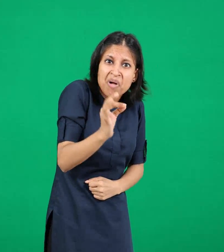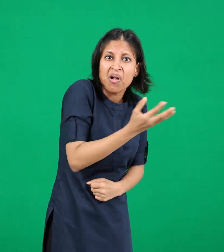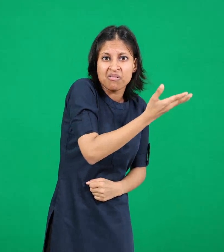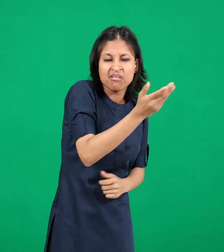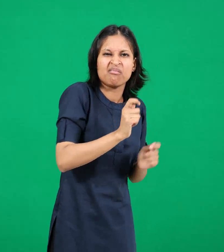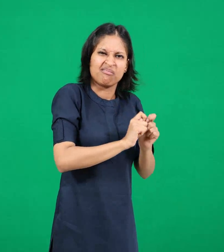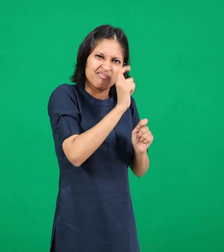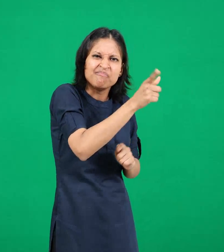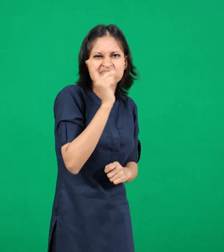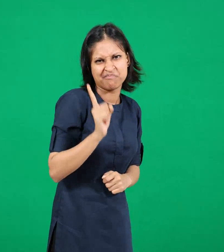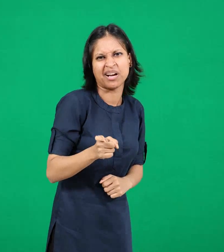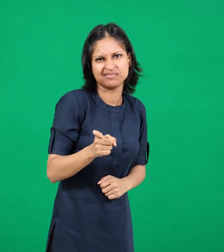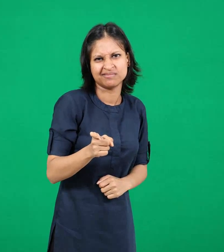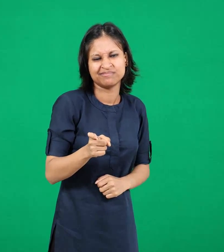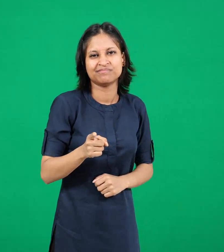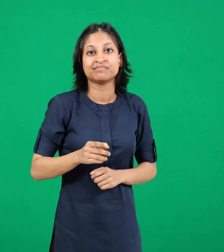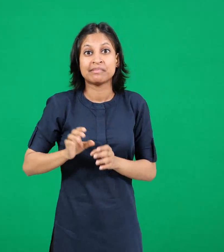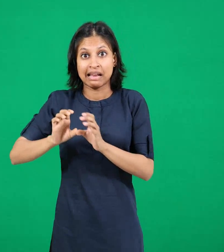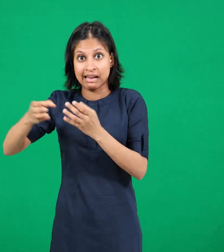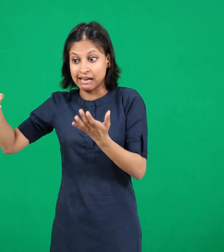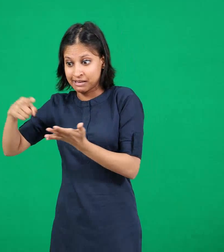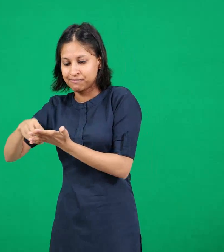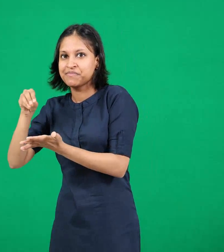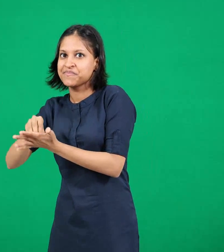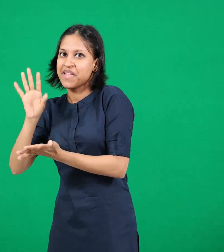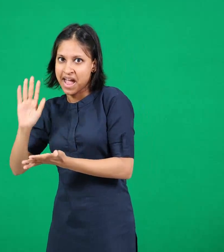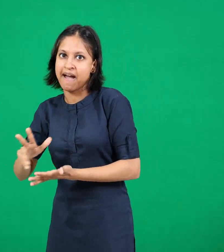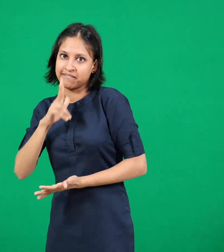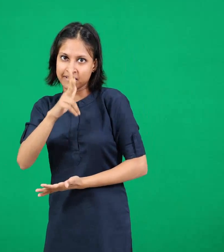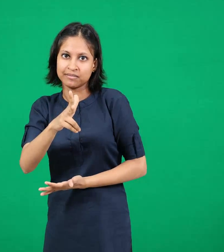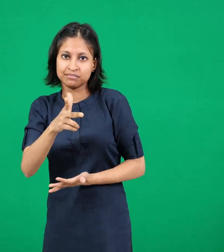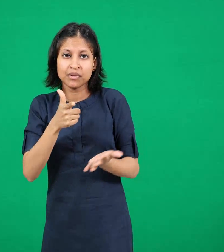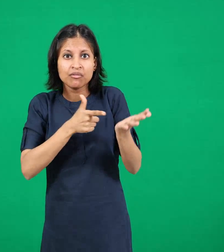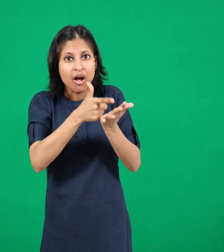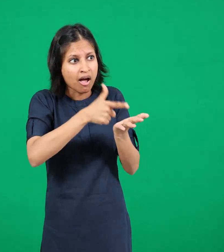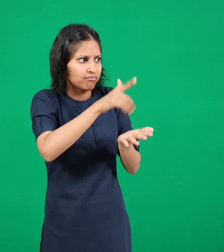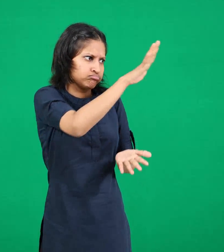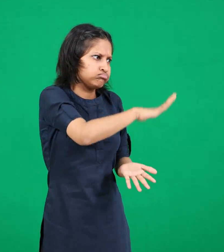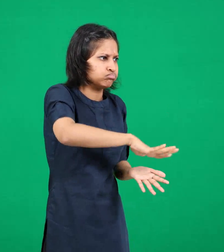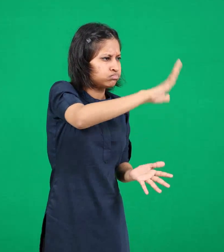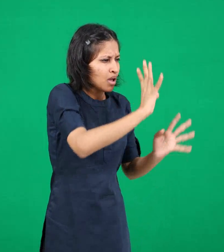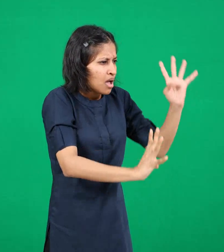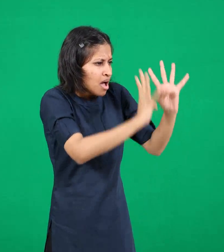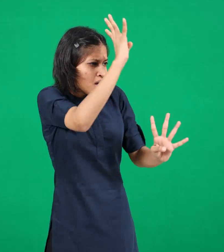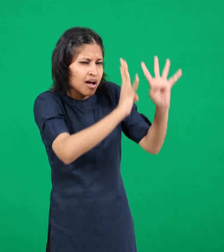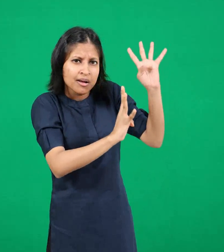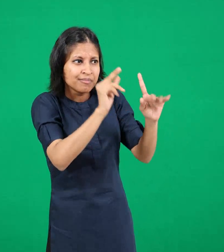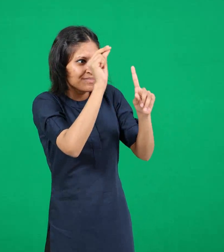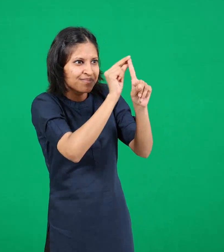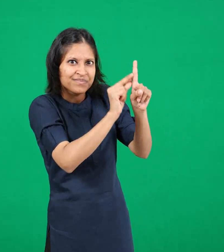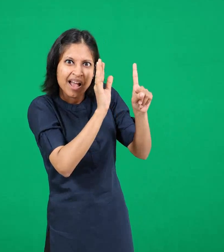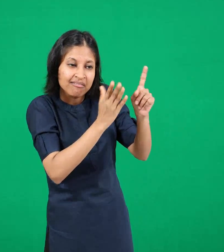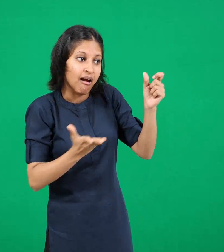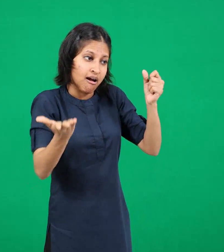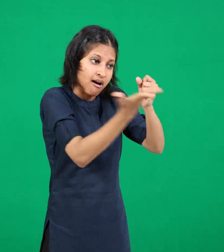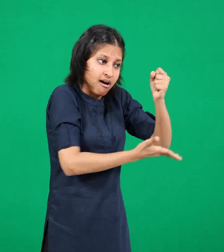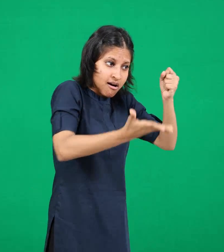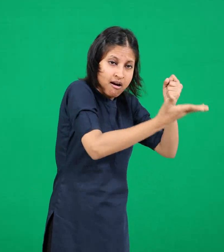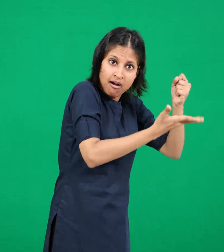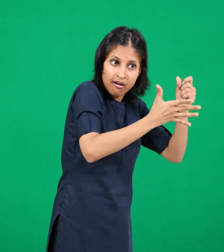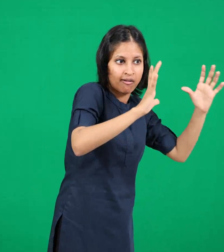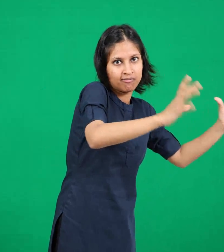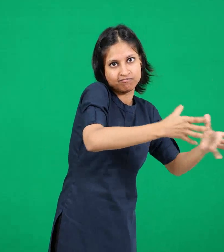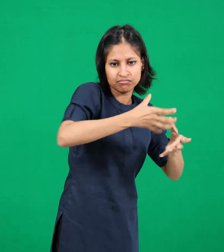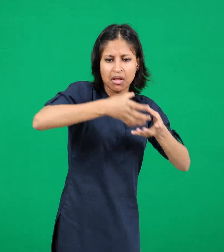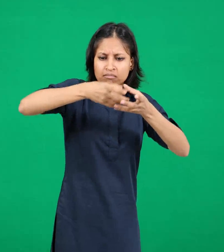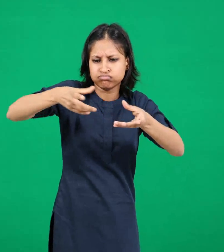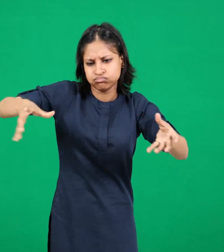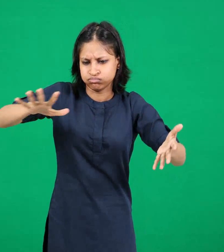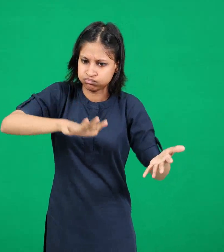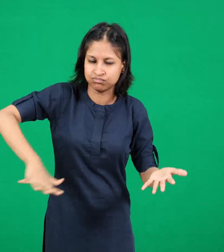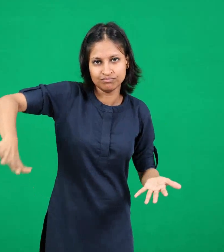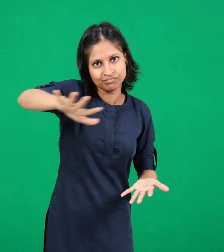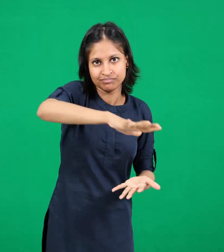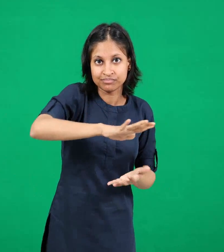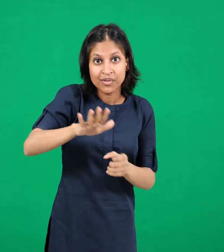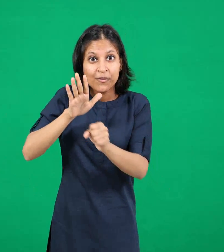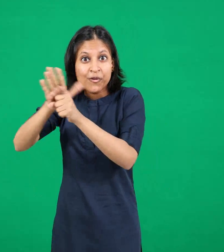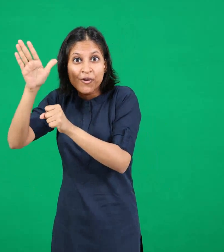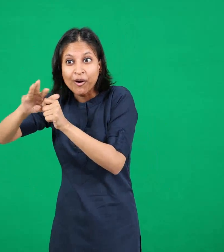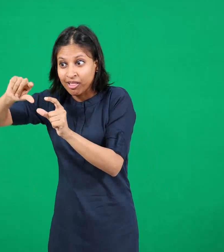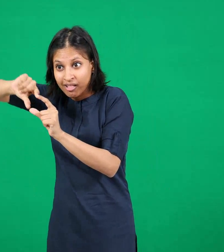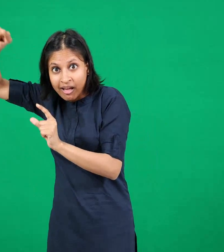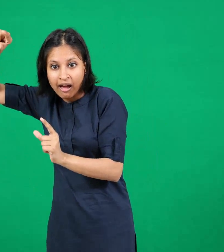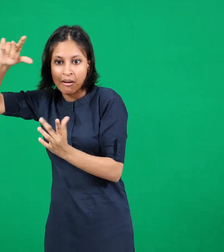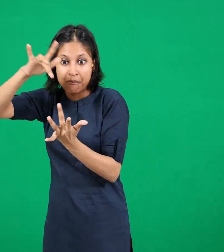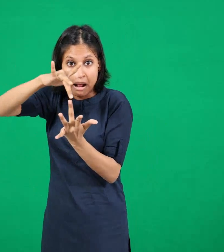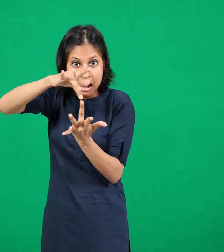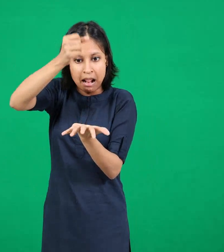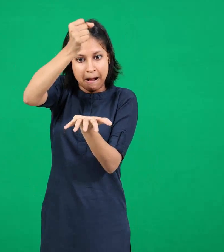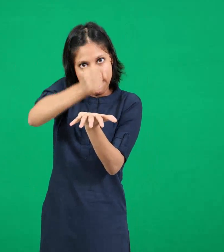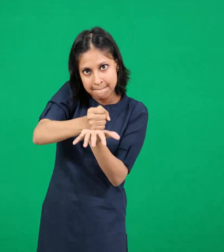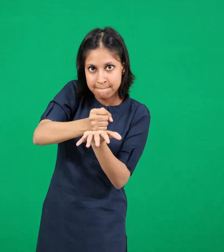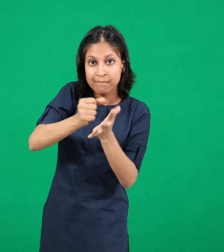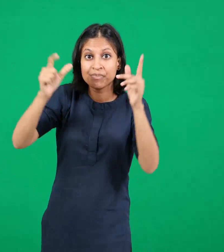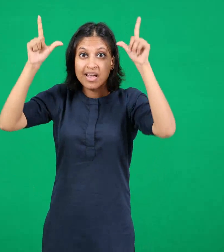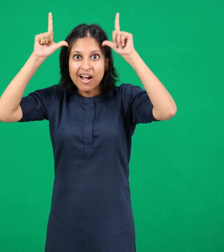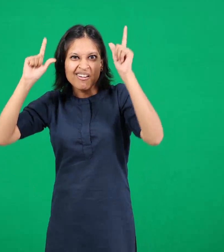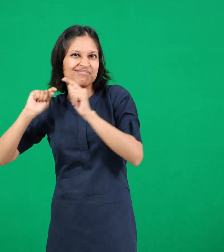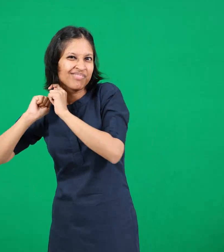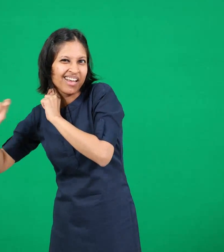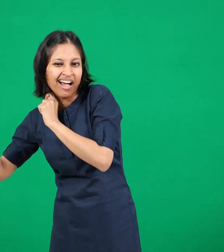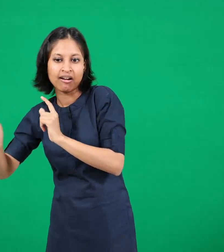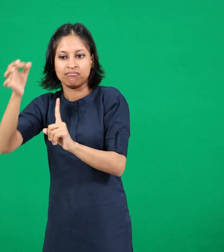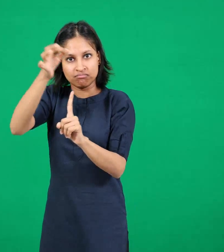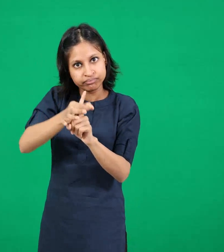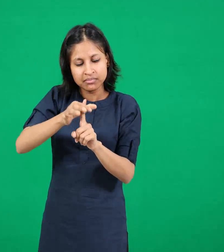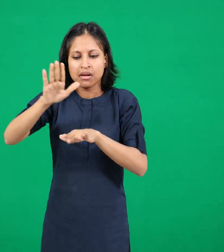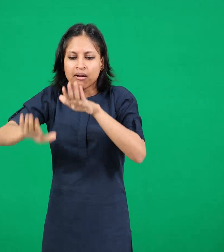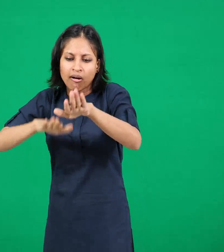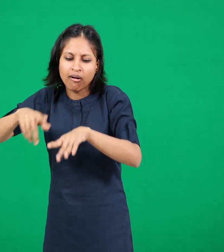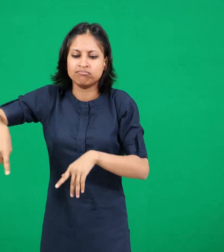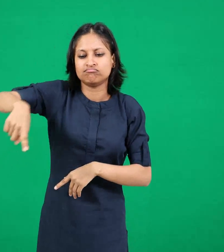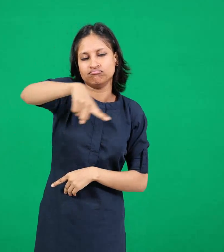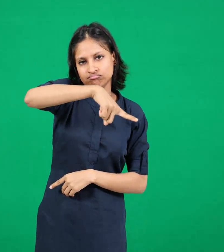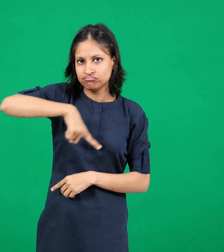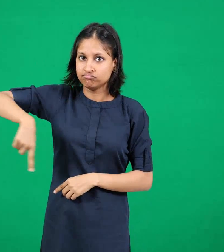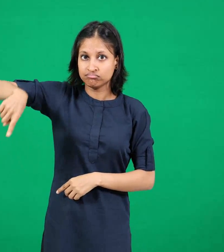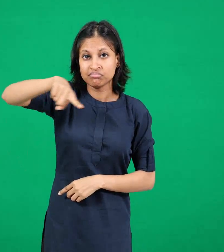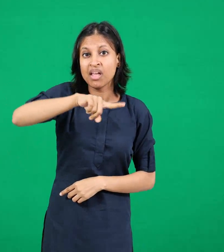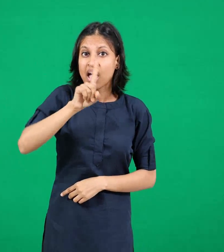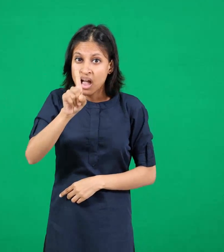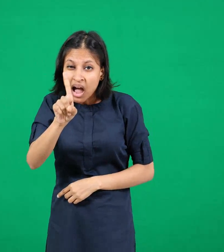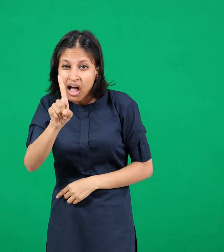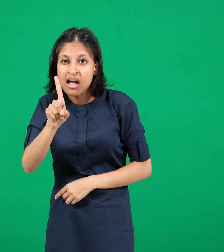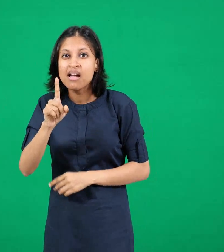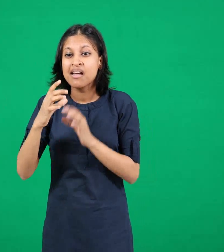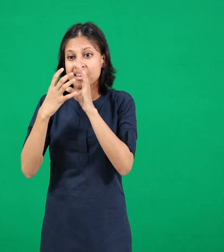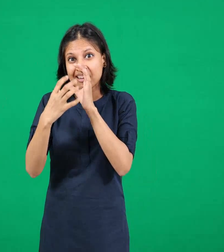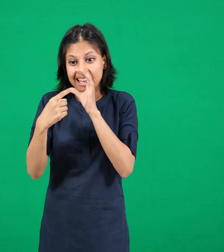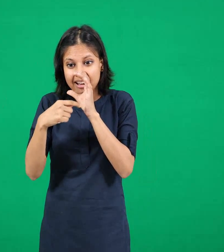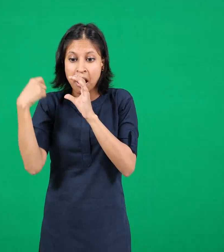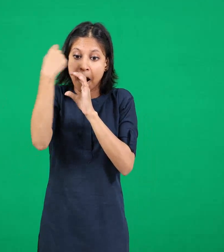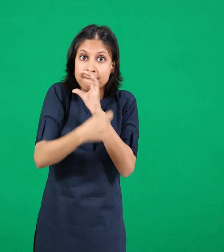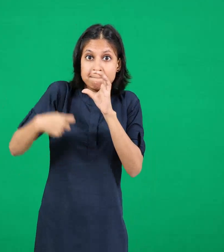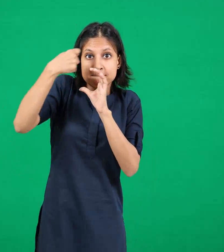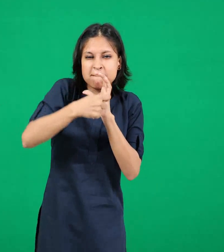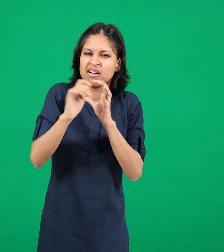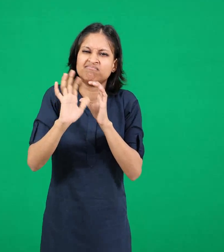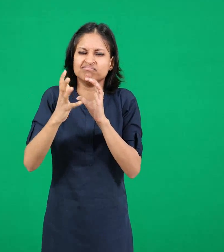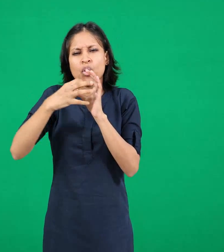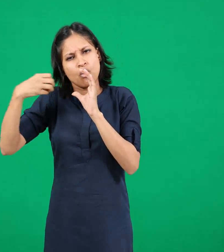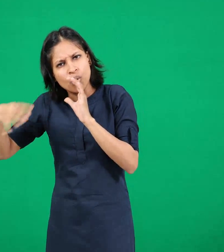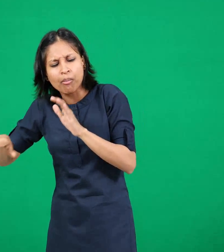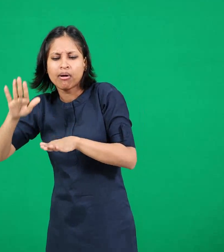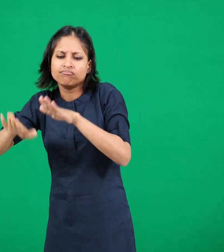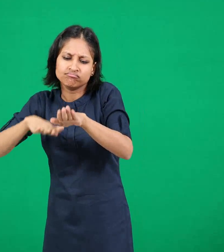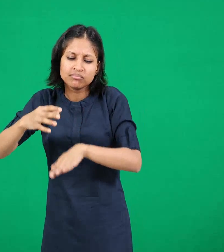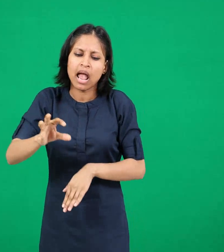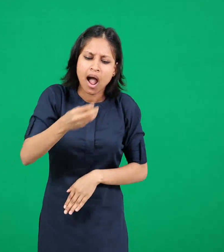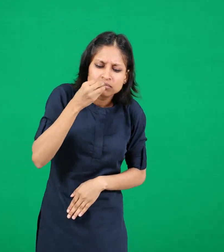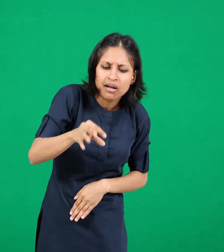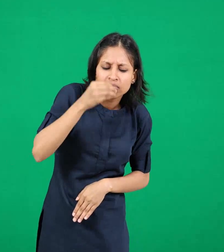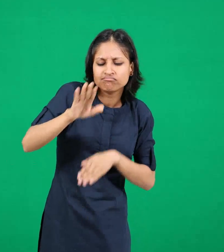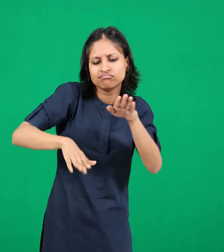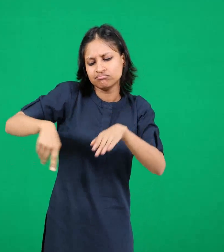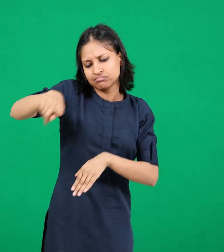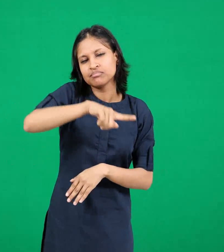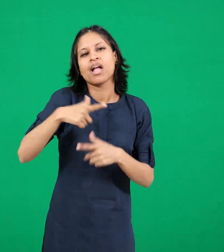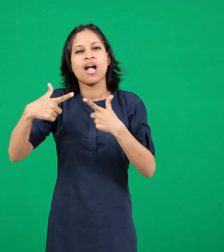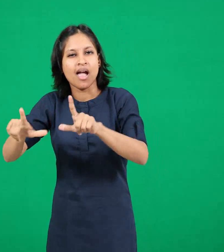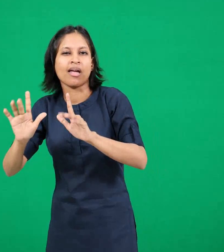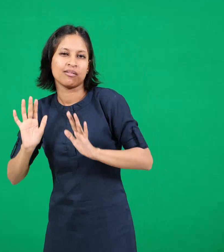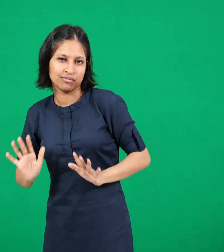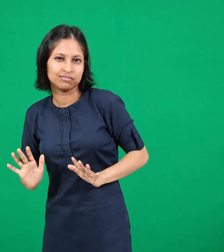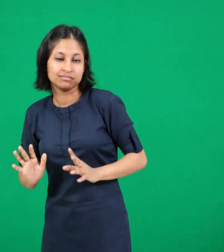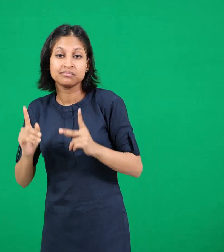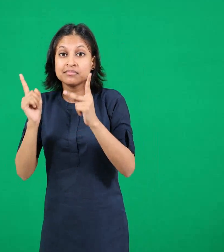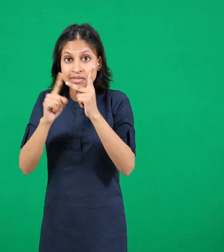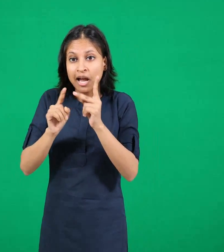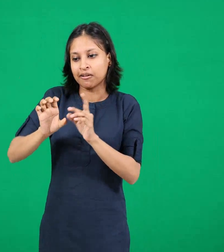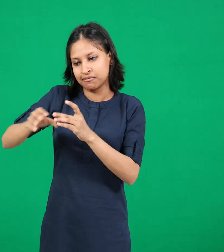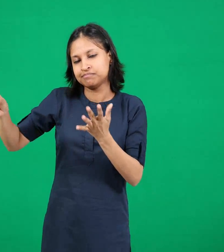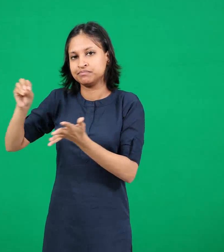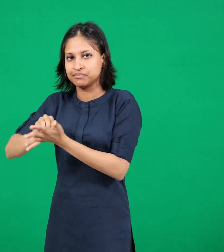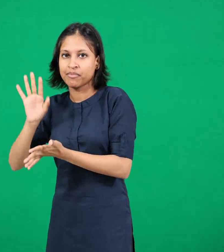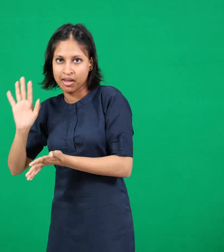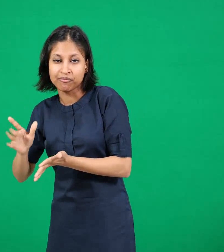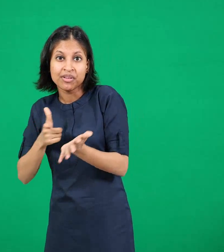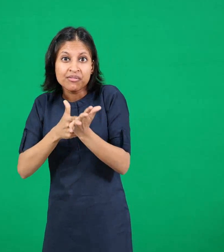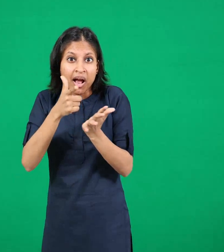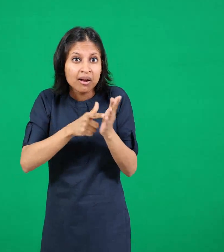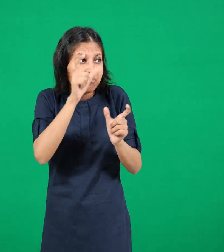For the Scripture says, "Do not muzzle an ox while it is treading out the grain," and, "The worker is worthy of his wages."